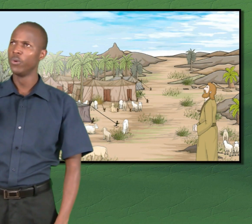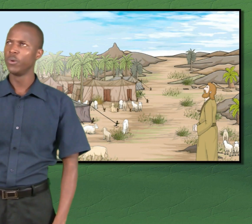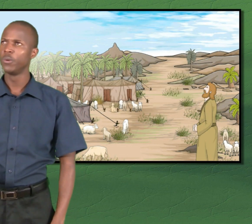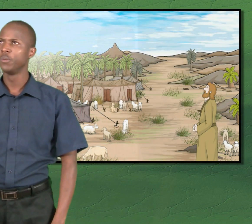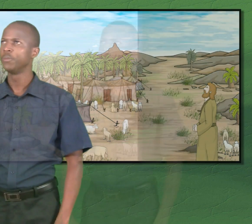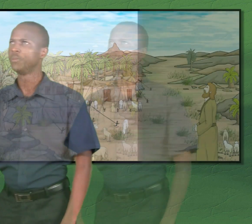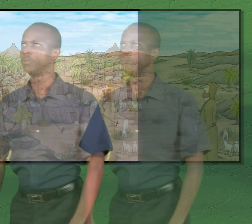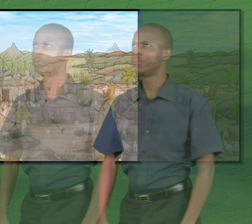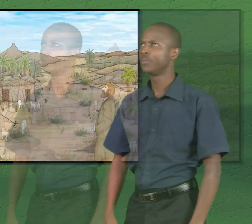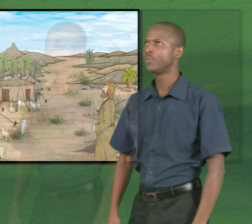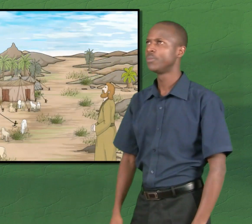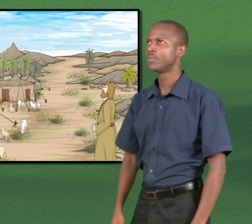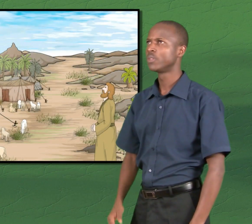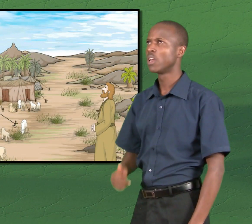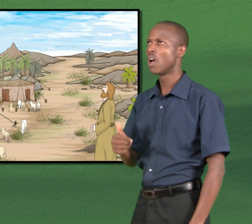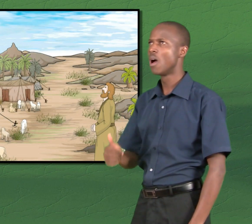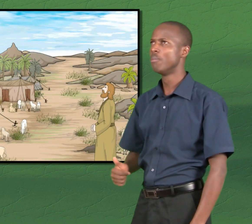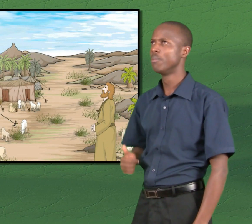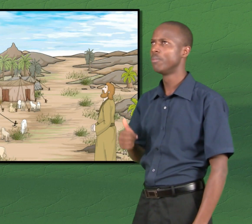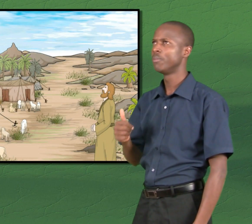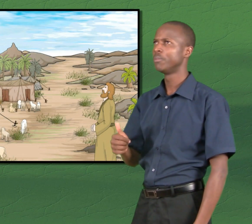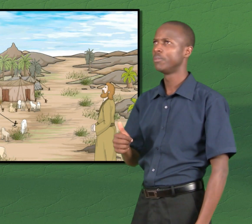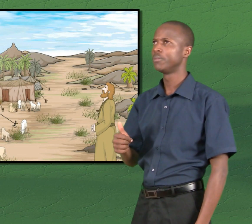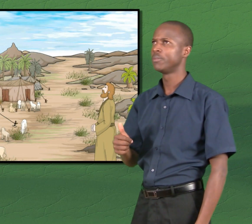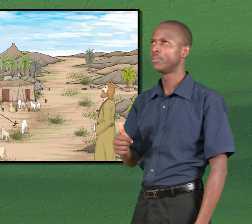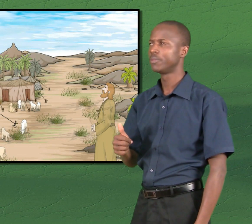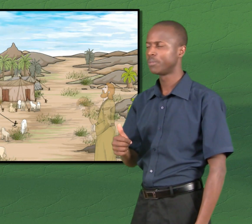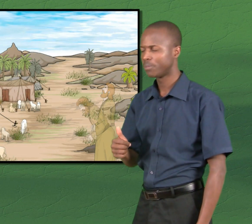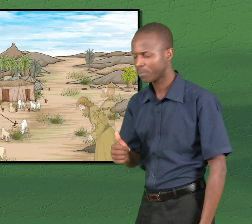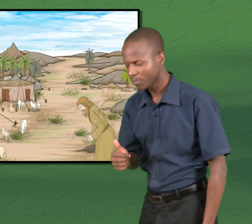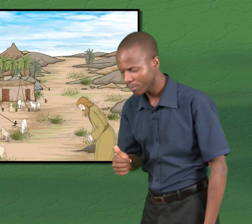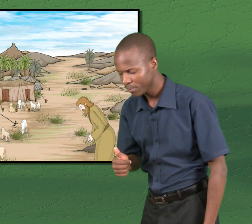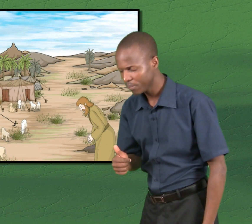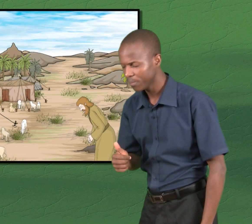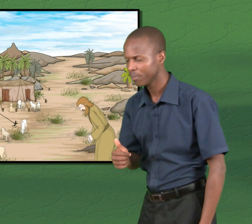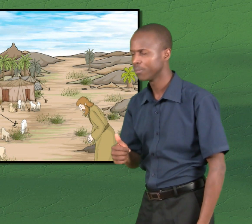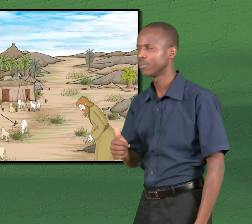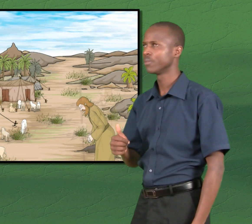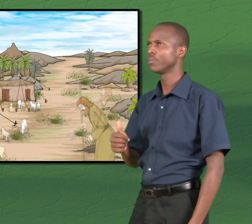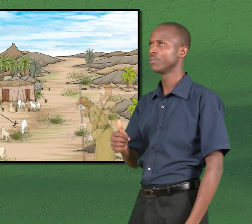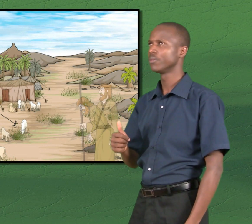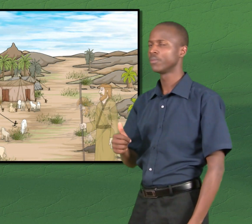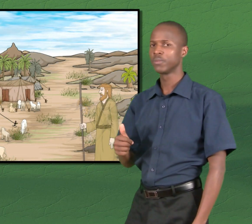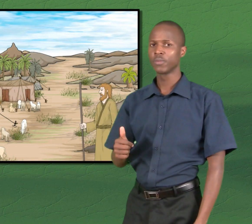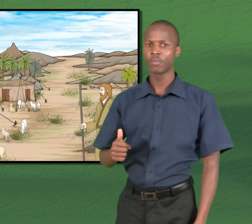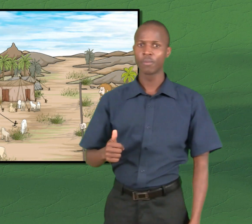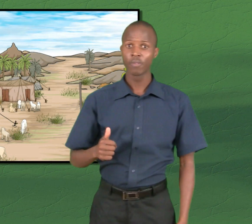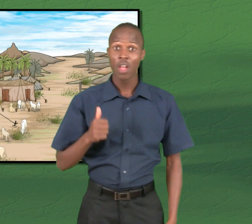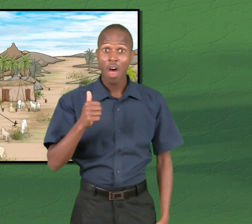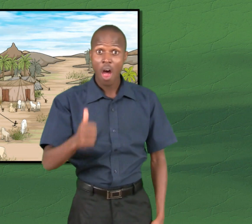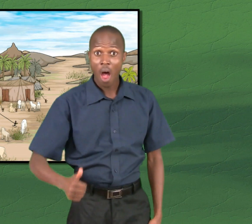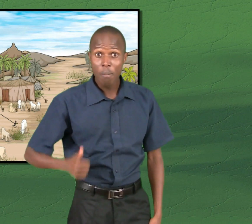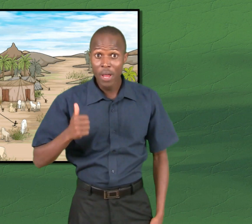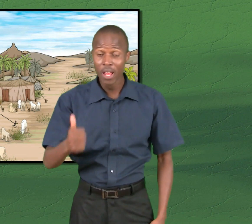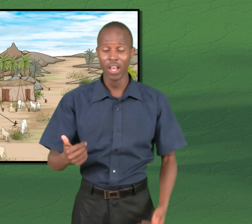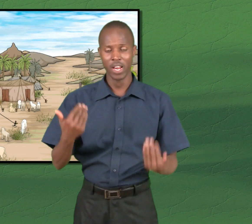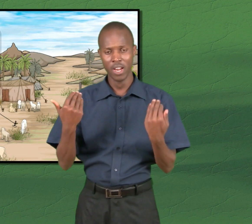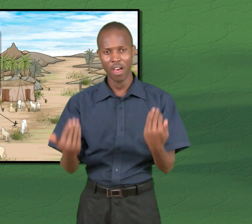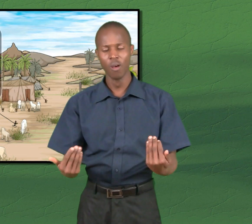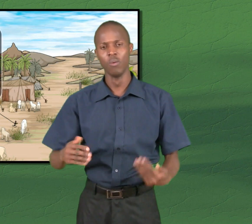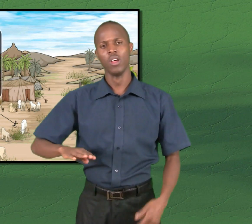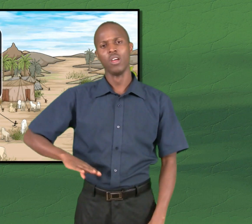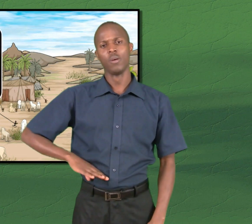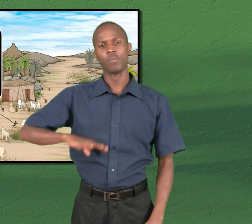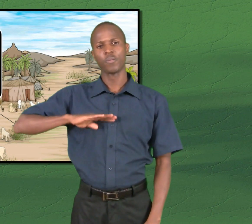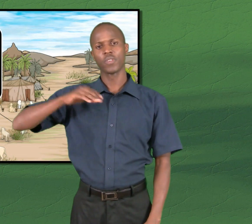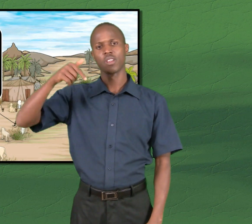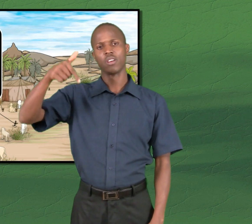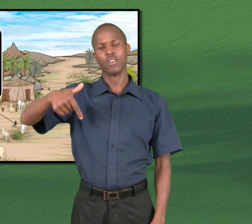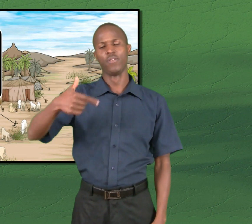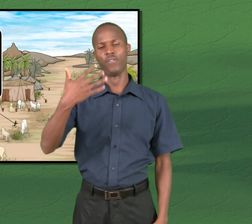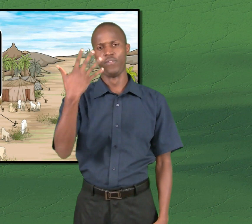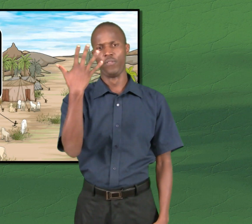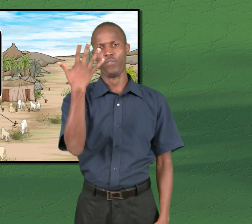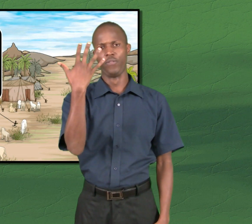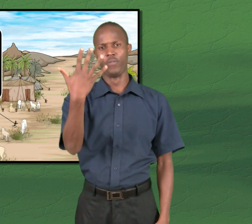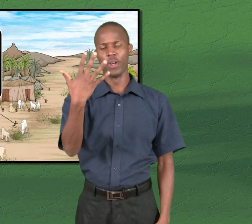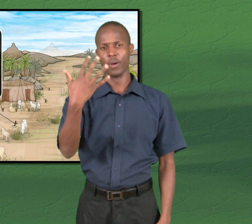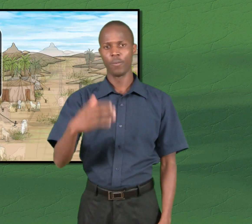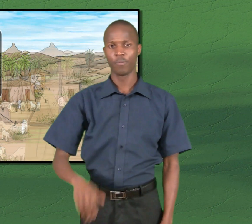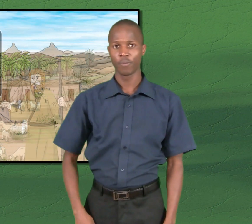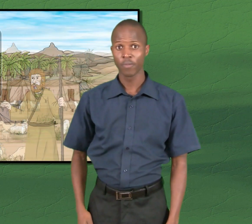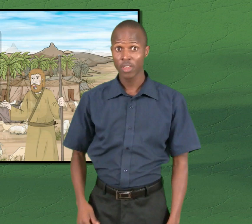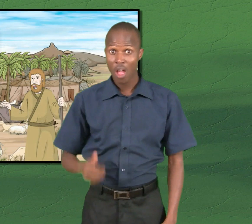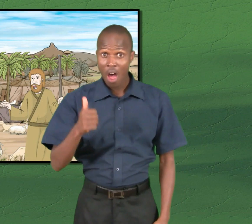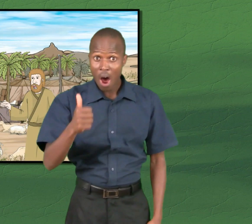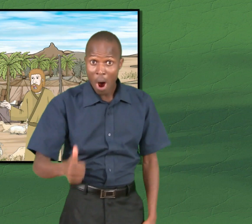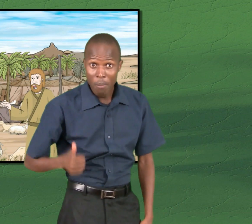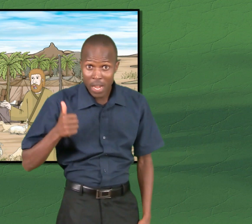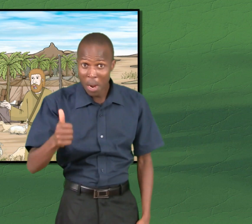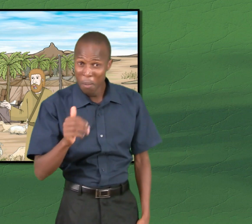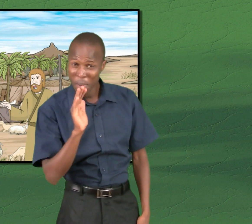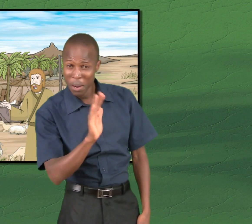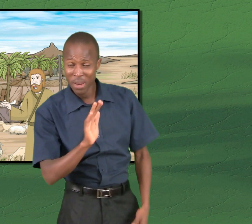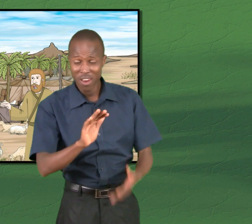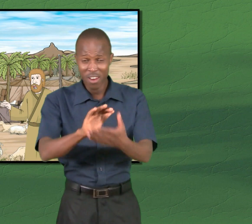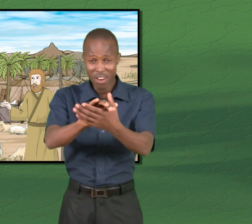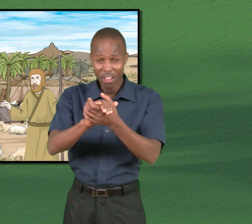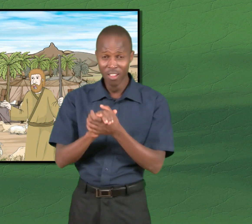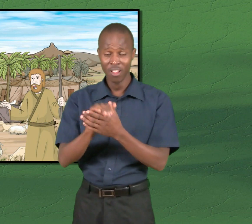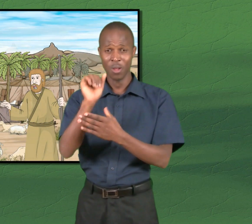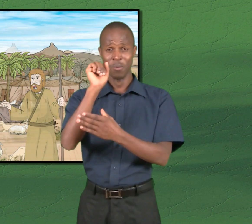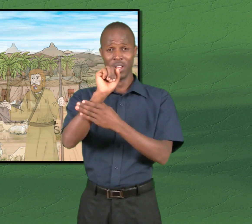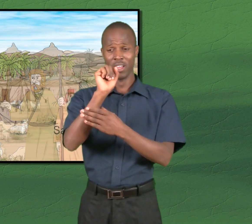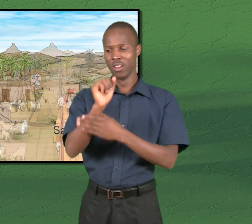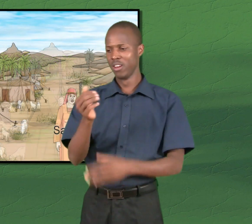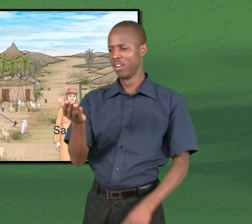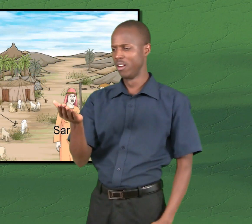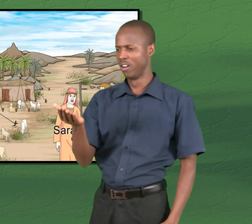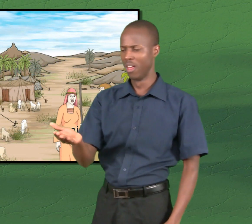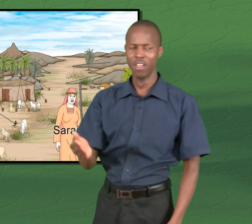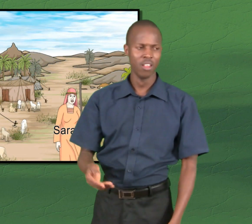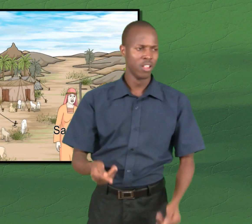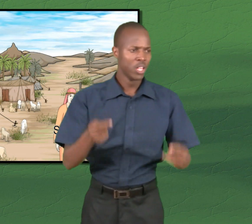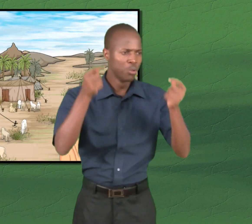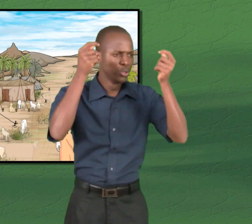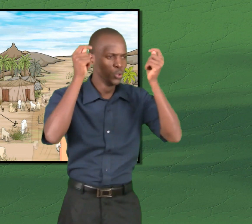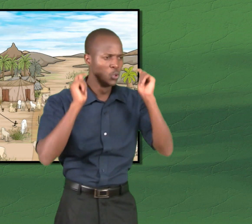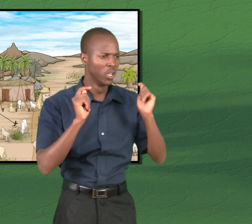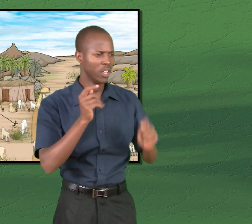So Abram departed, as the LORD had directed him, and Lot went with him. Abram was seventy-five years old when he left Haran.